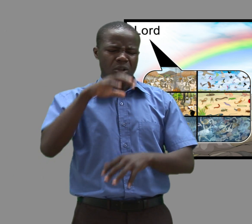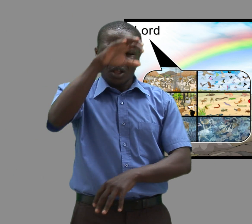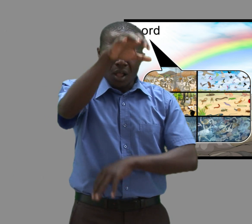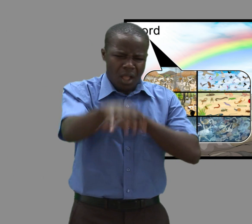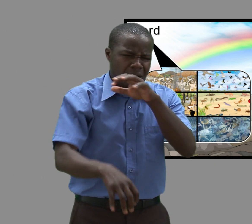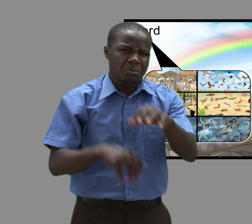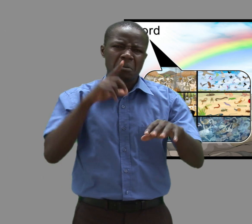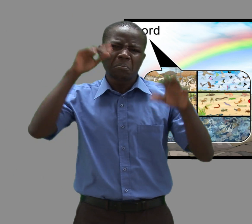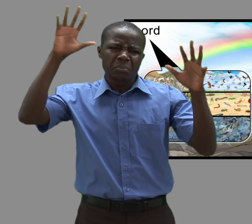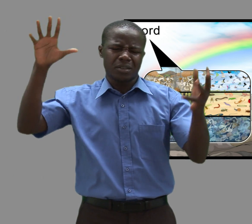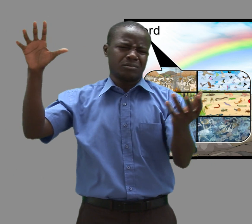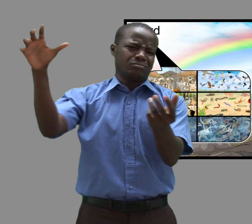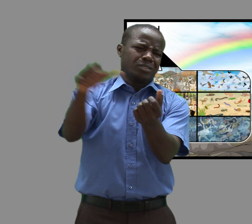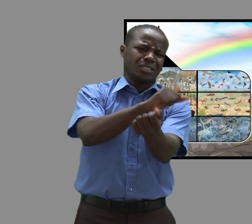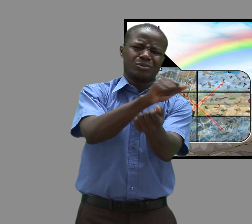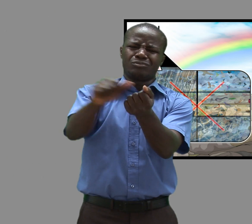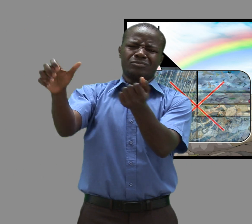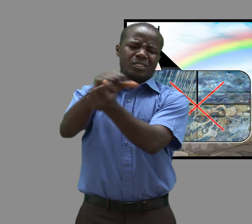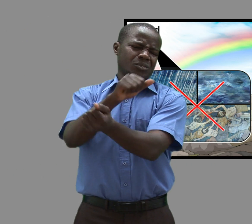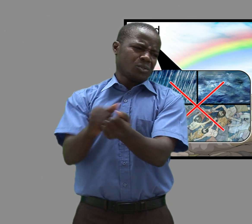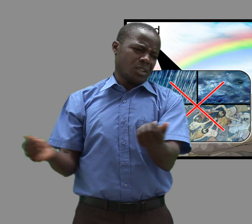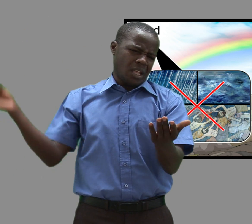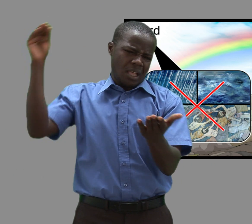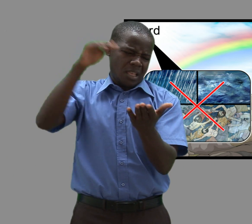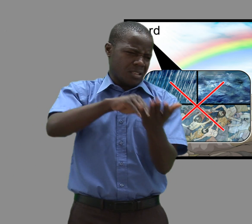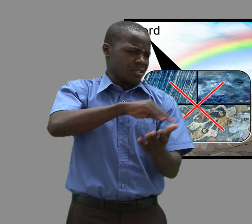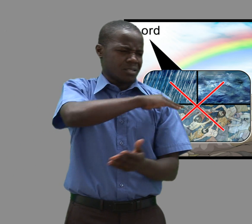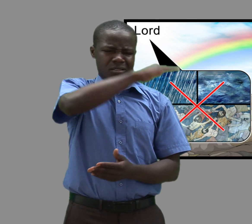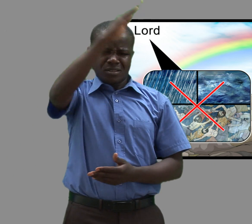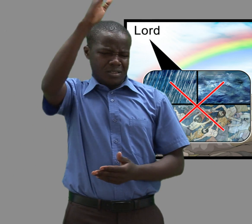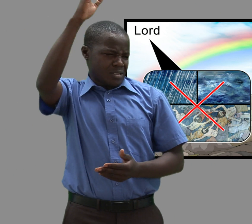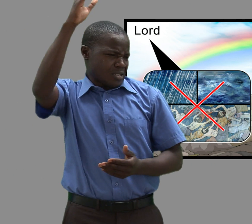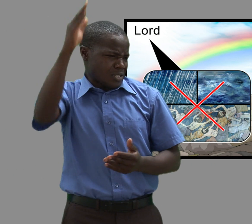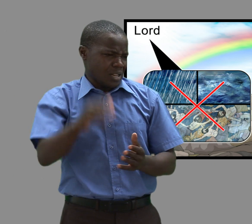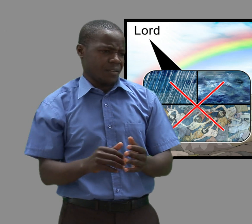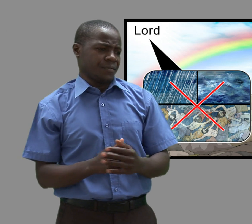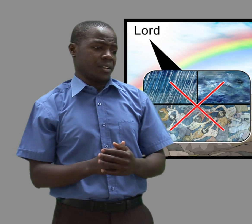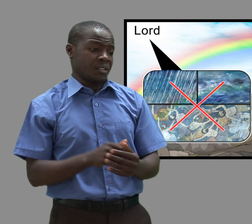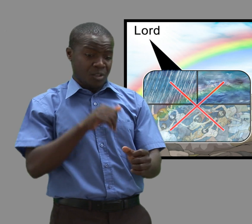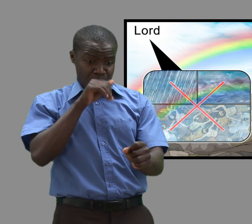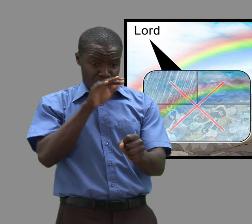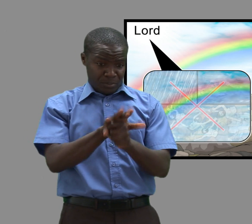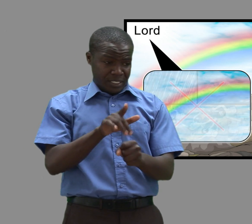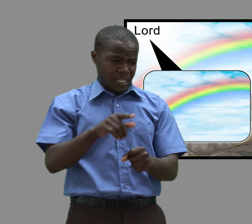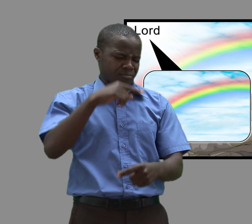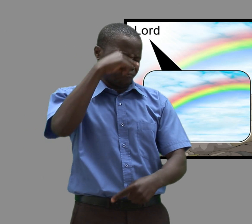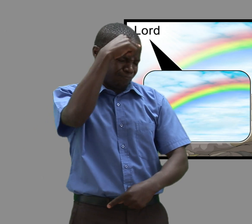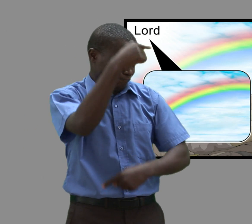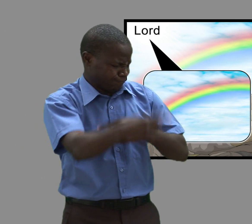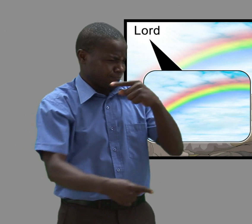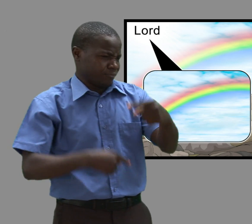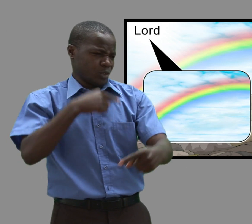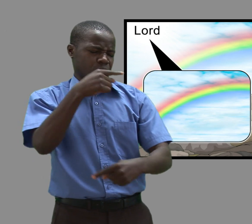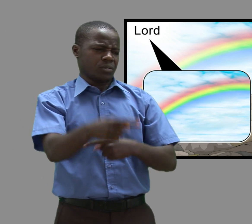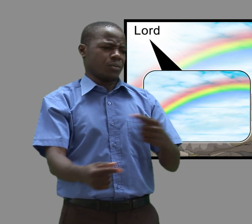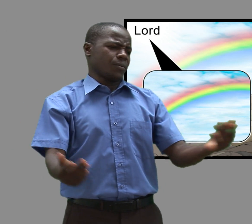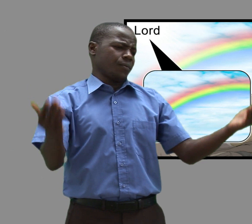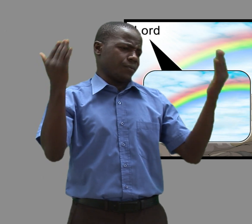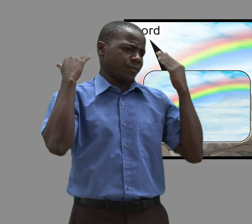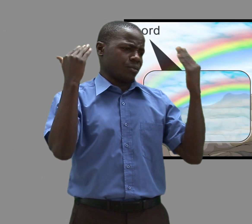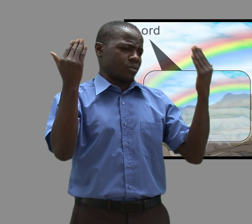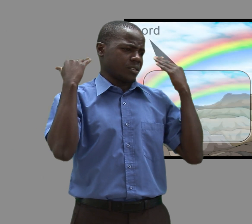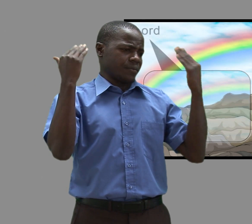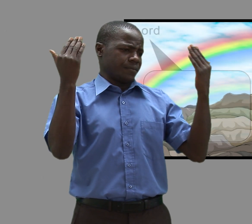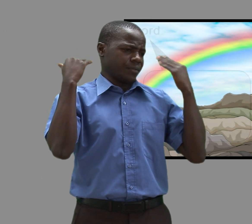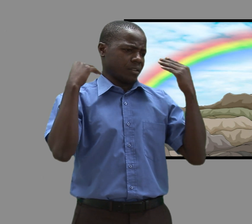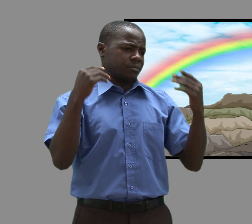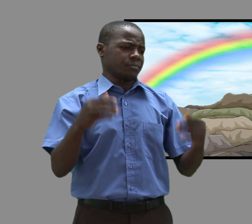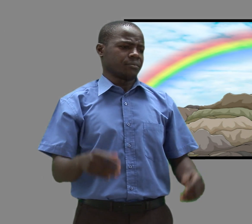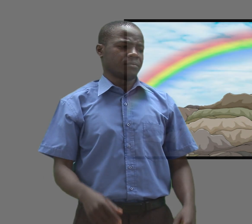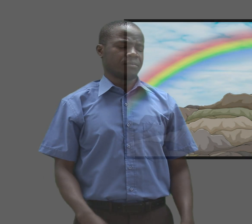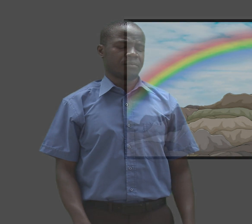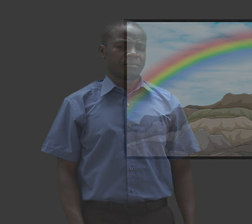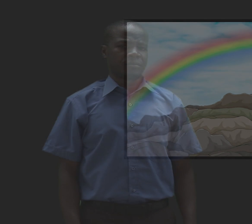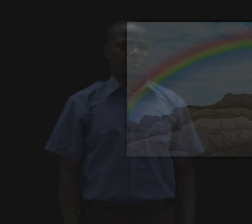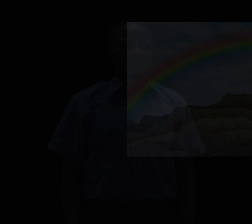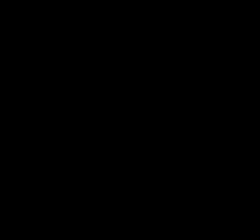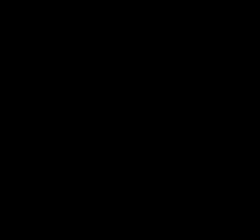Never again will the waters become a flood to destroy all life. And whenever the rainbow appears in the clouds, I will see it and remember the everlasting covenant between God and every living creature of every kind that is on the earth.”